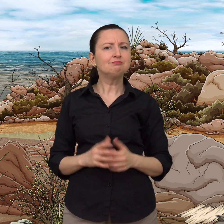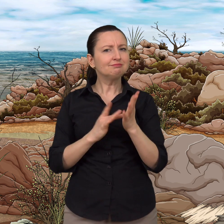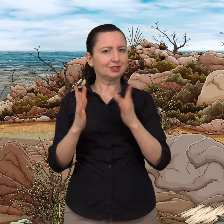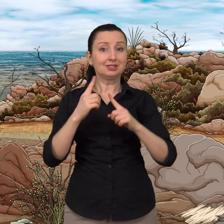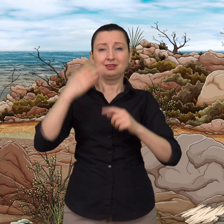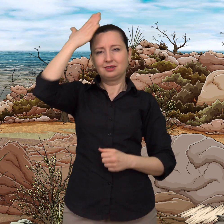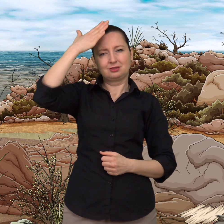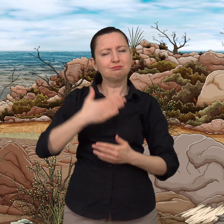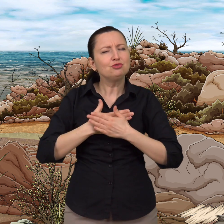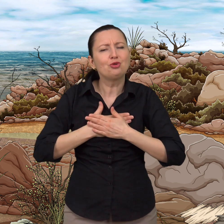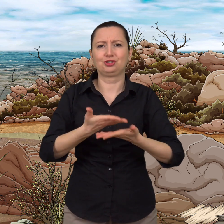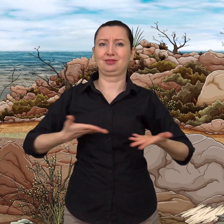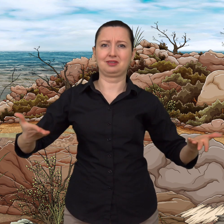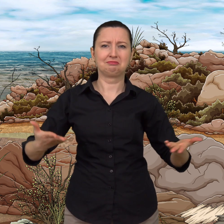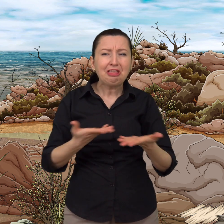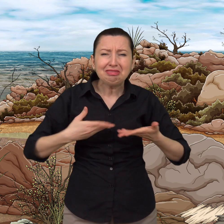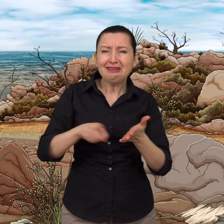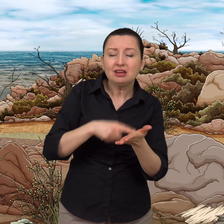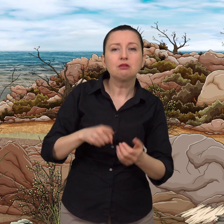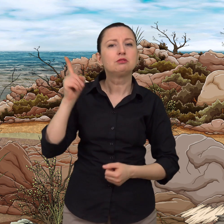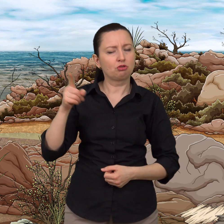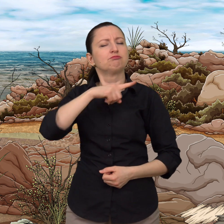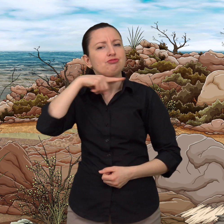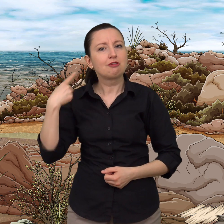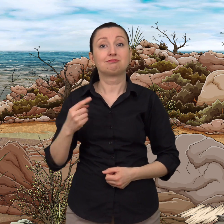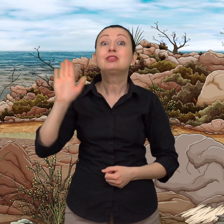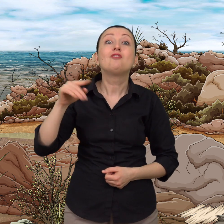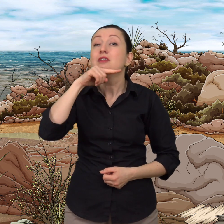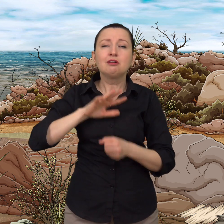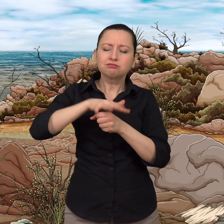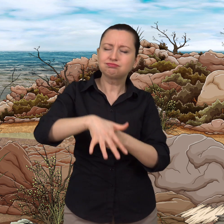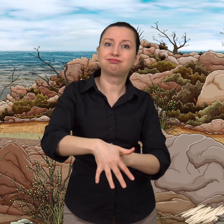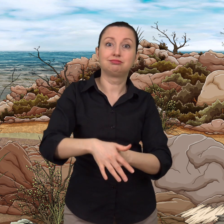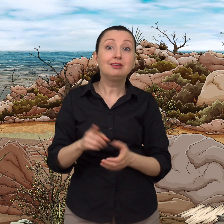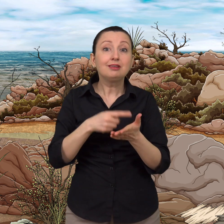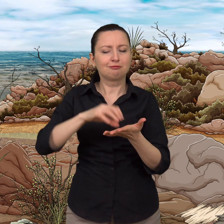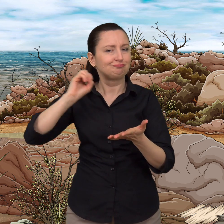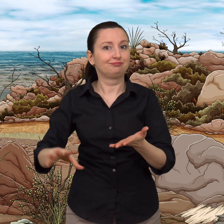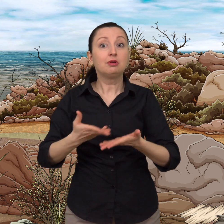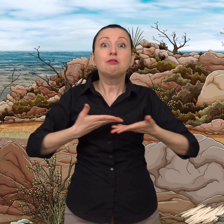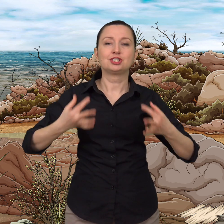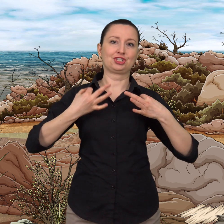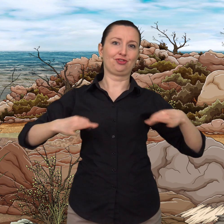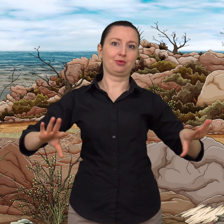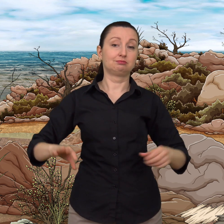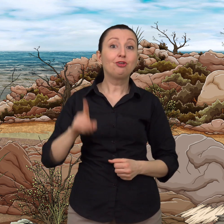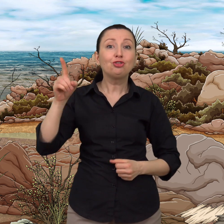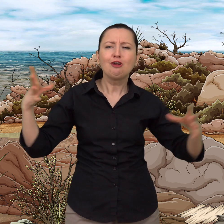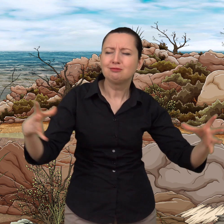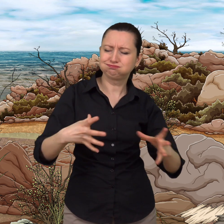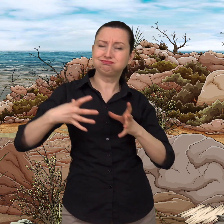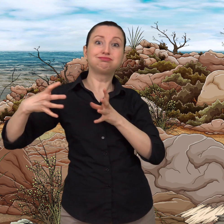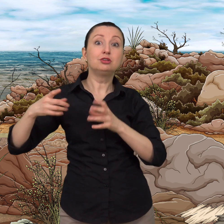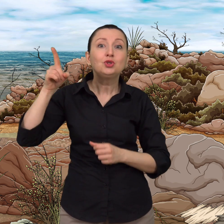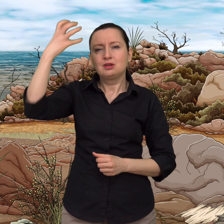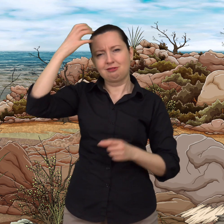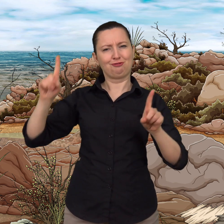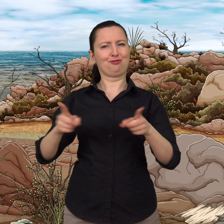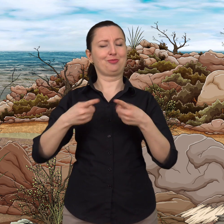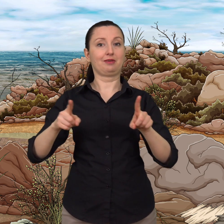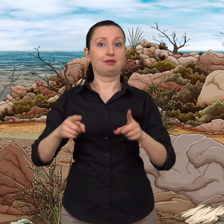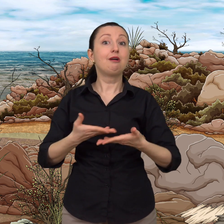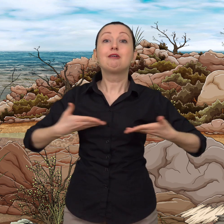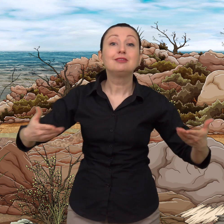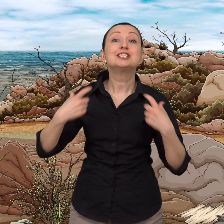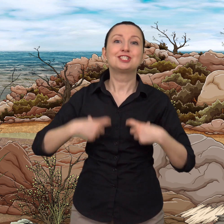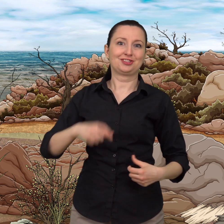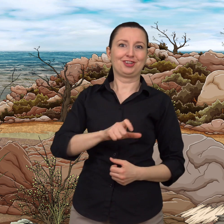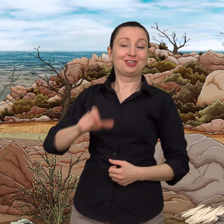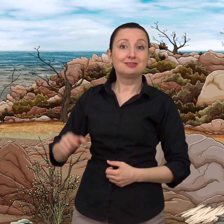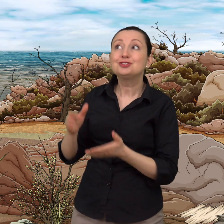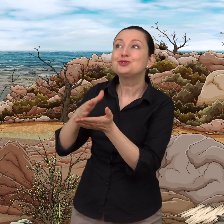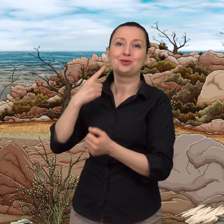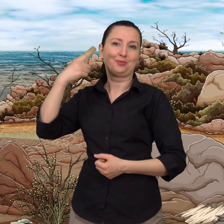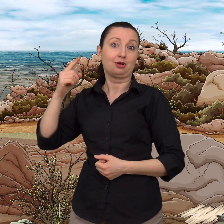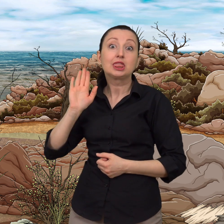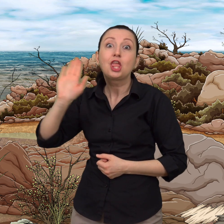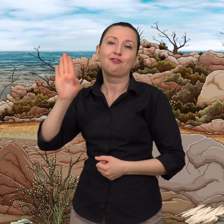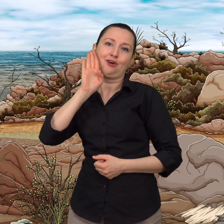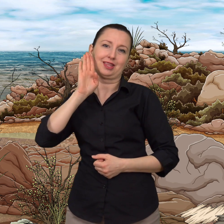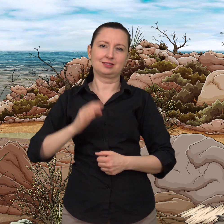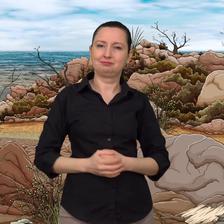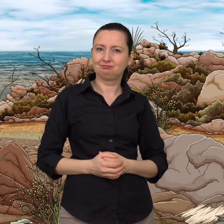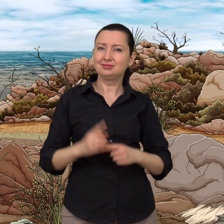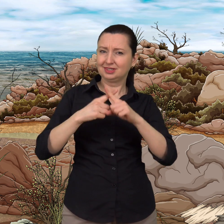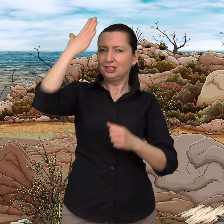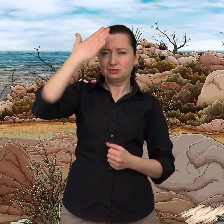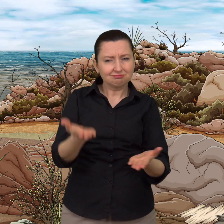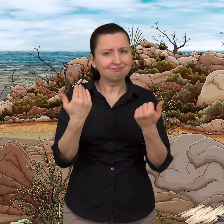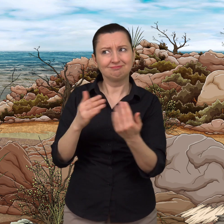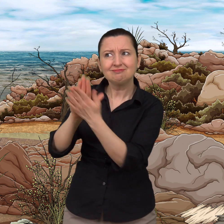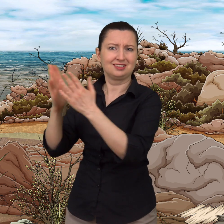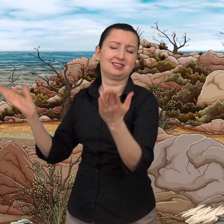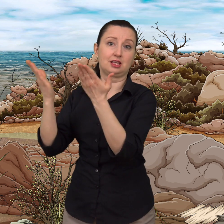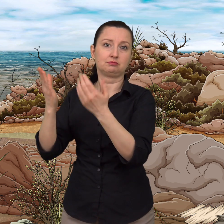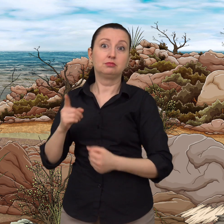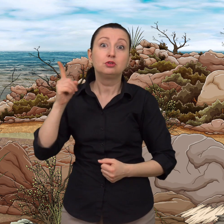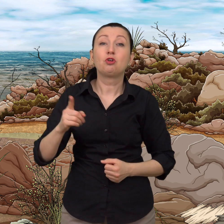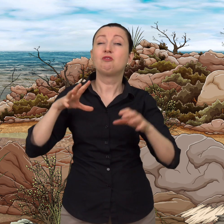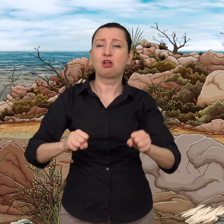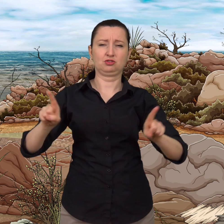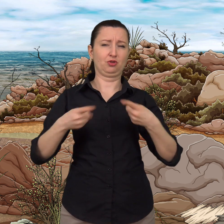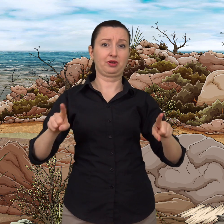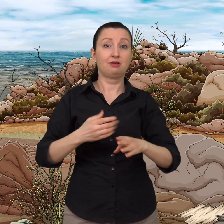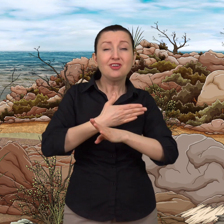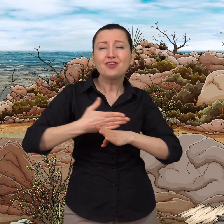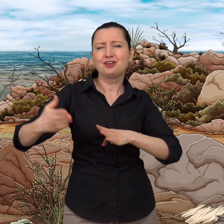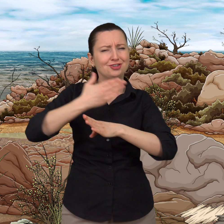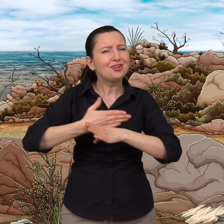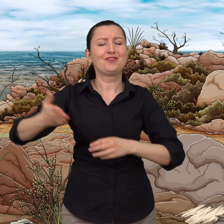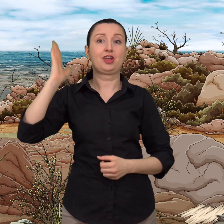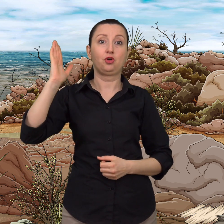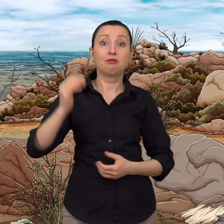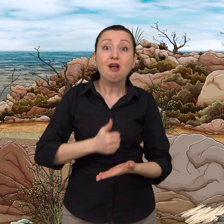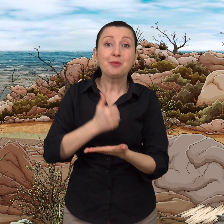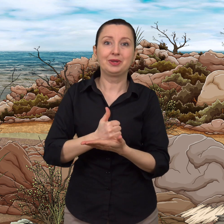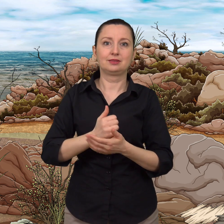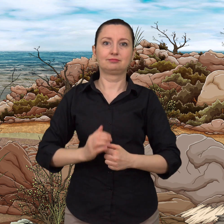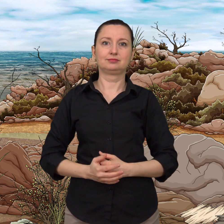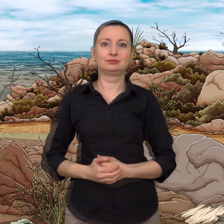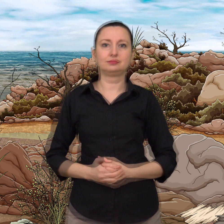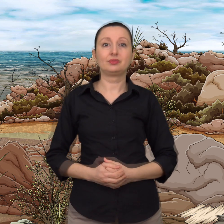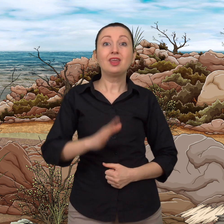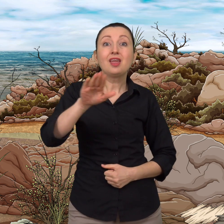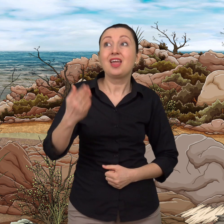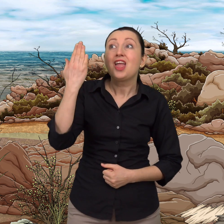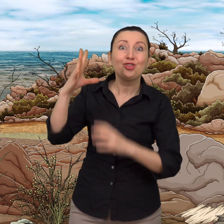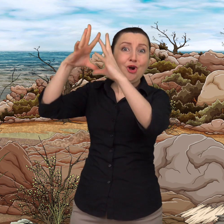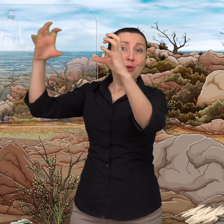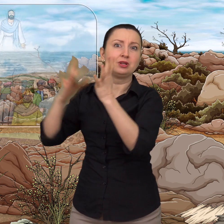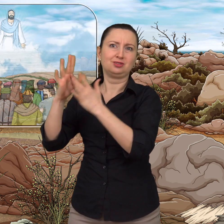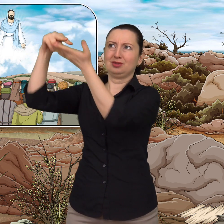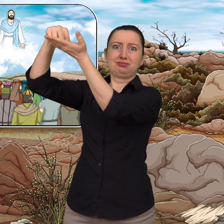To Him who loves us and has released us from our sins by His blood, who has made us to be a kingdom, priests to His God and Father—to Him be the glory and power forever and ever!